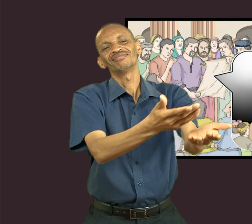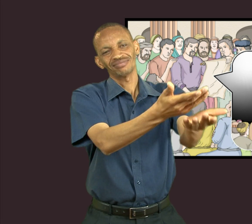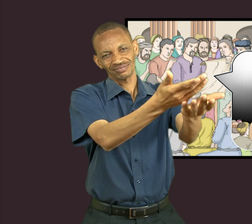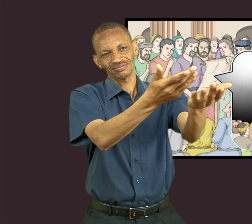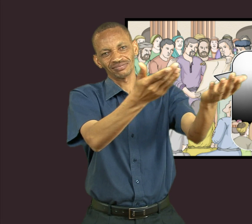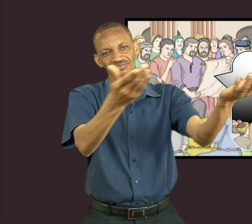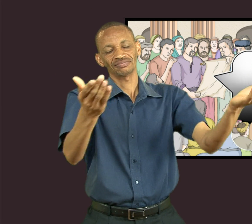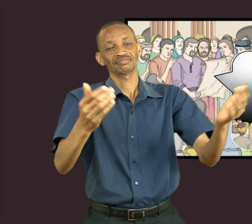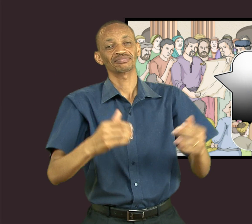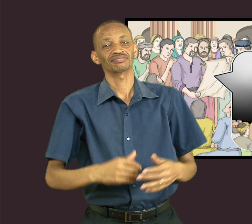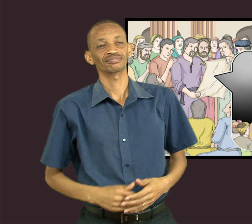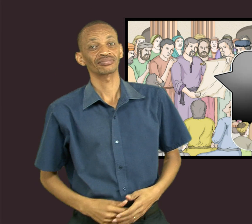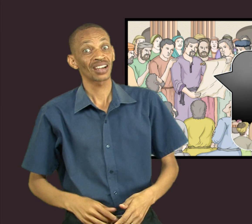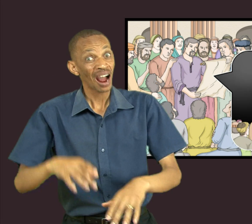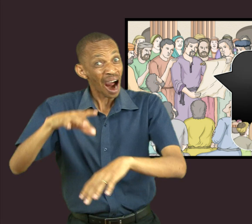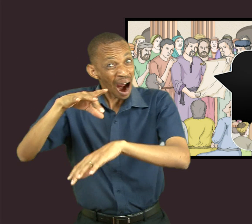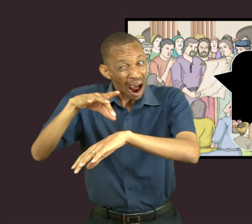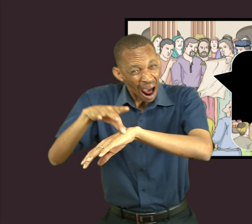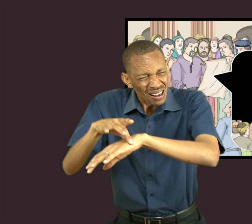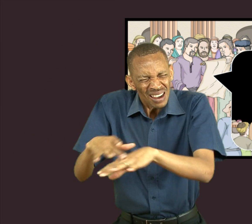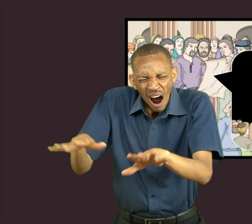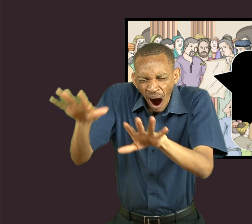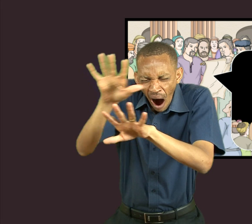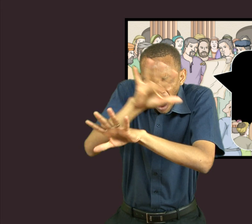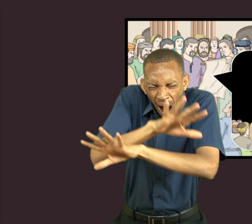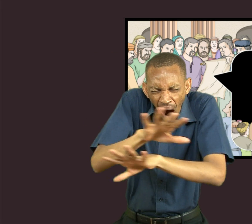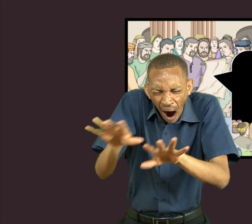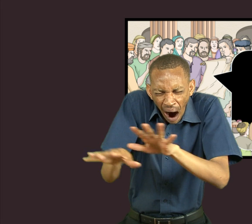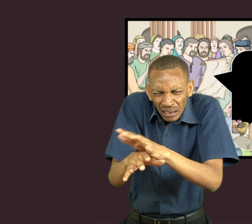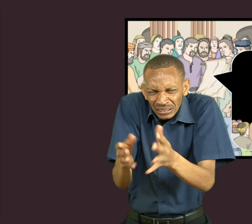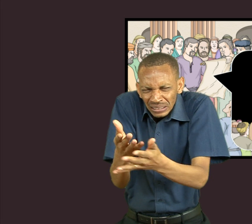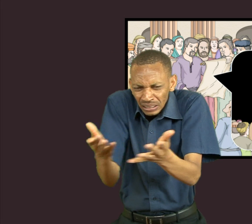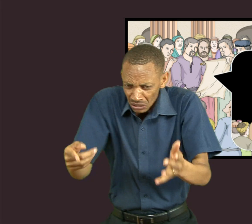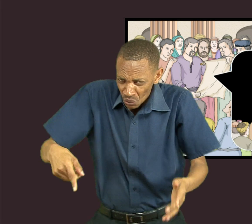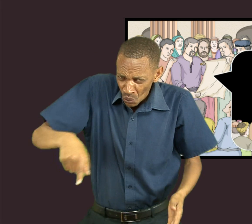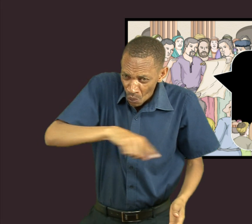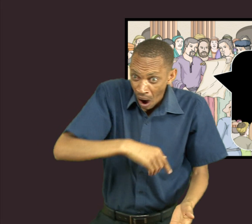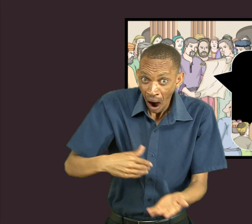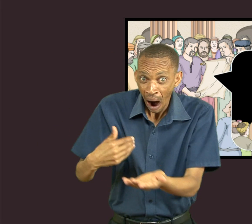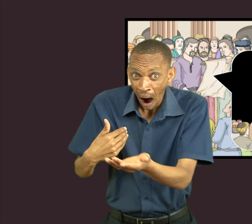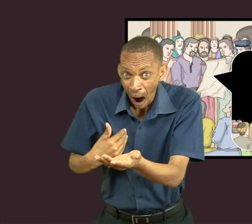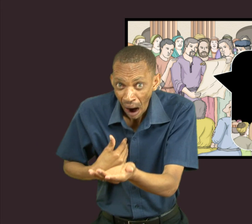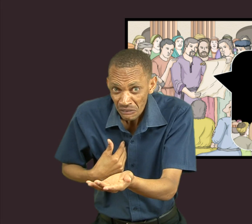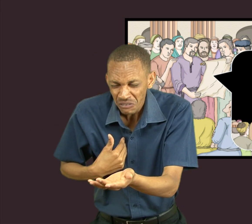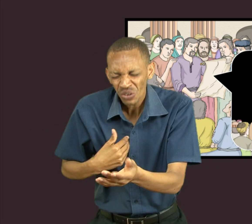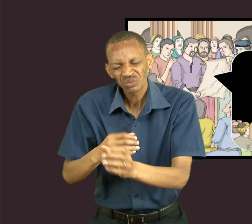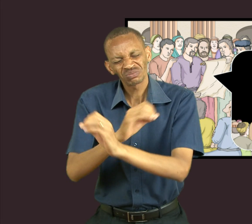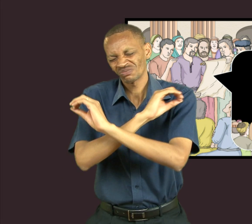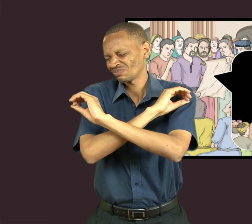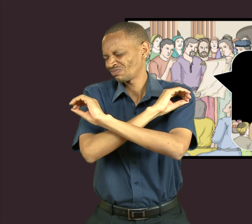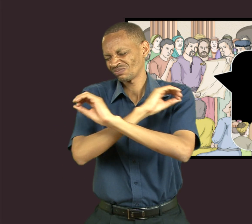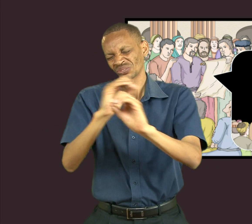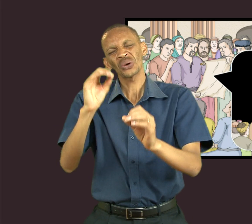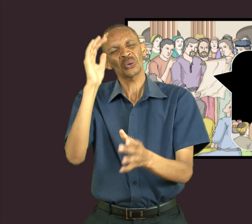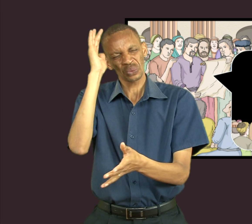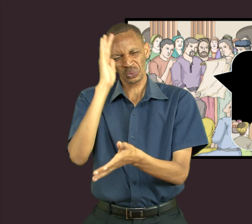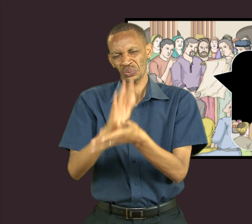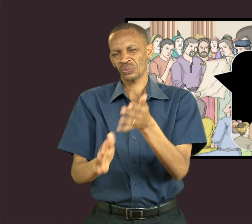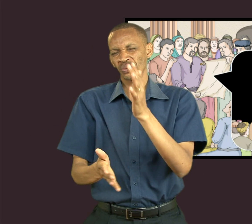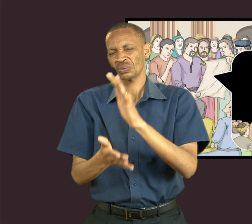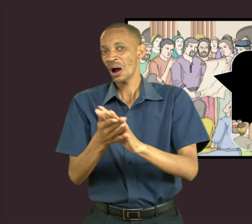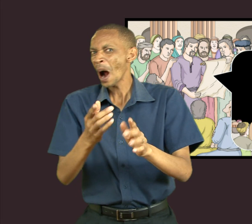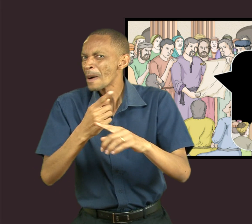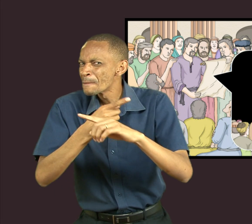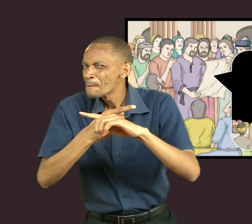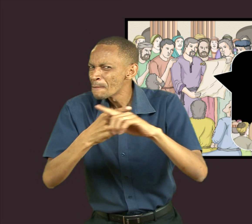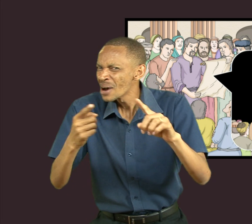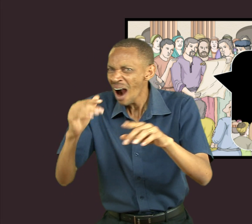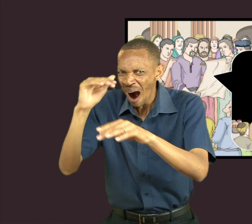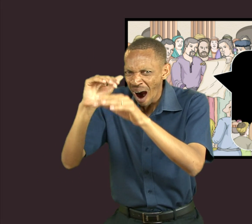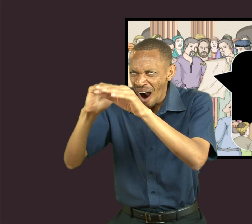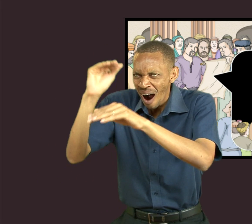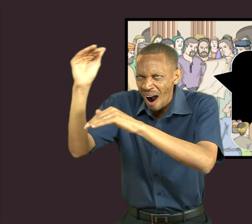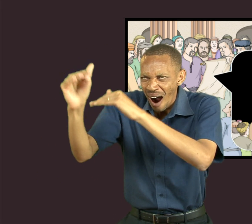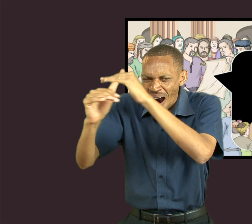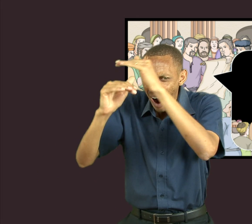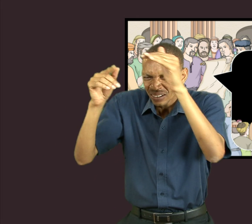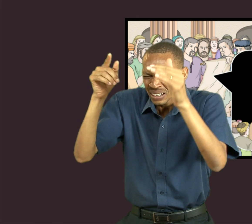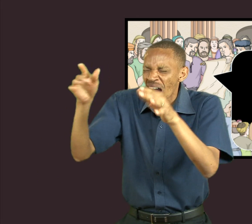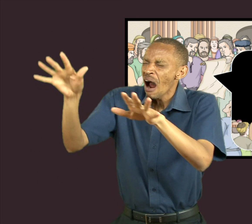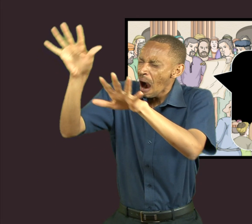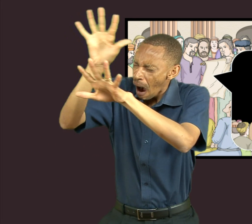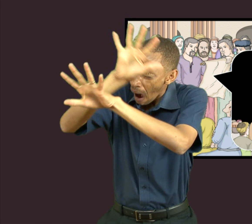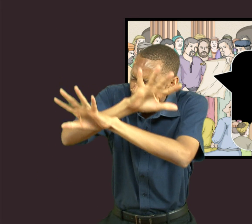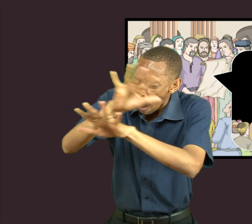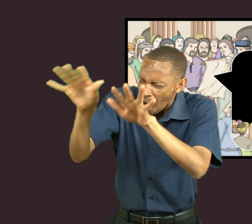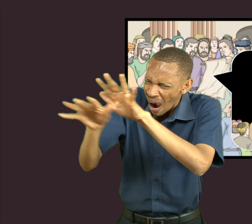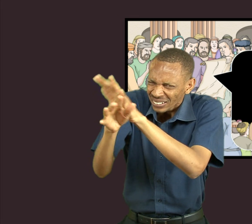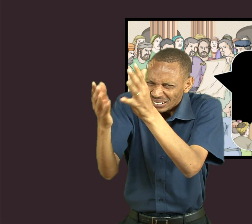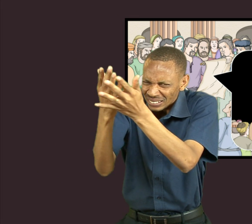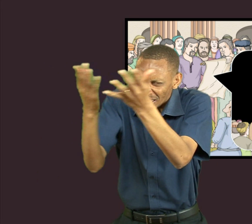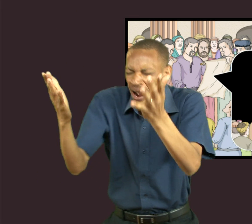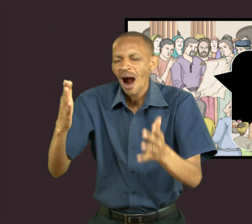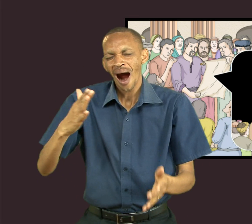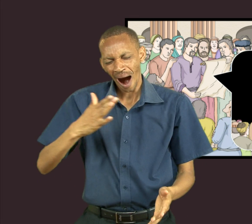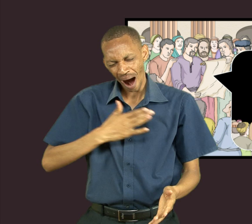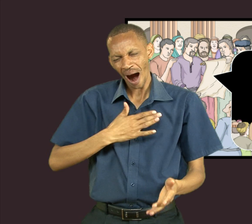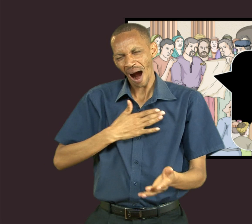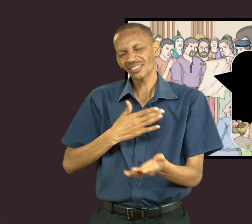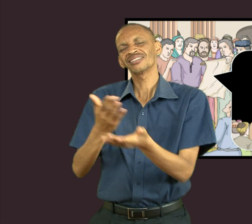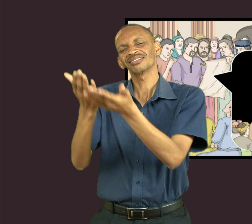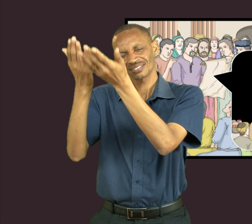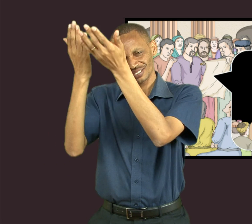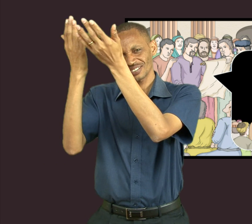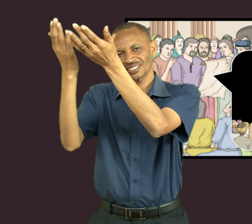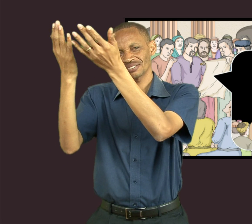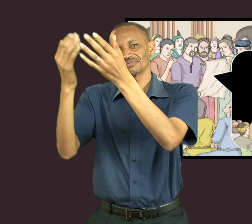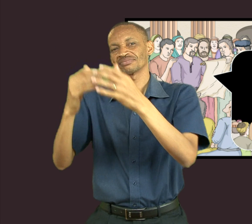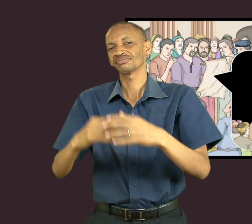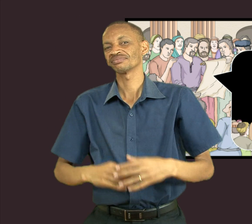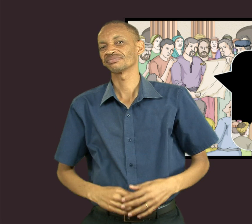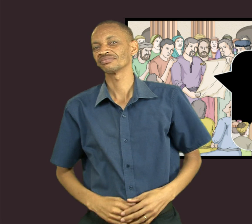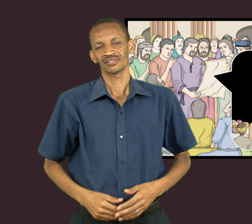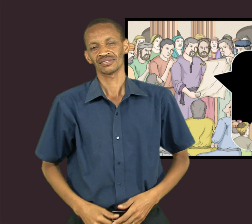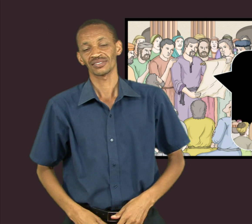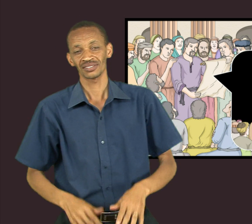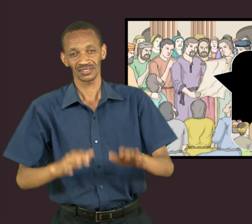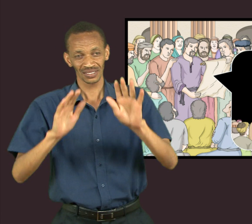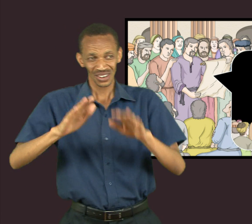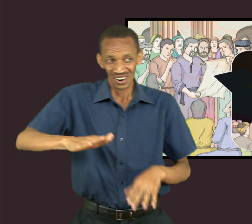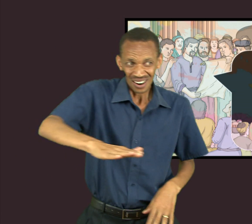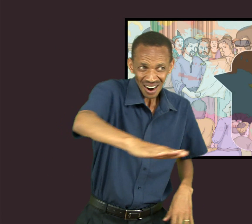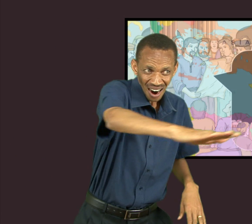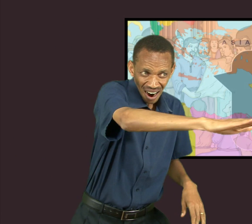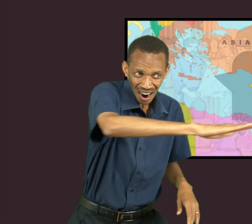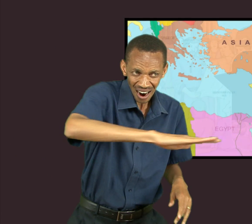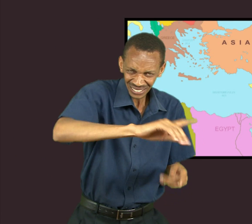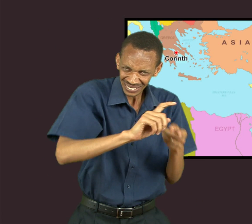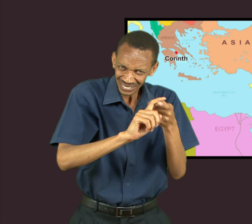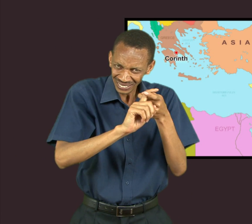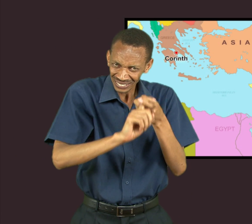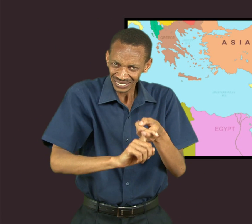having nothing, and yet possessing everything.